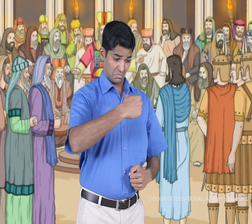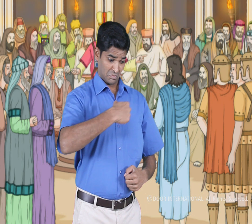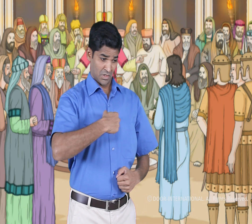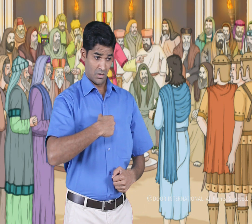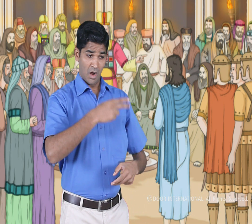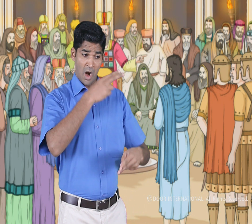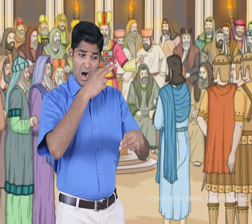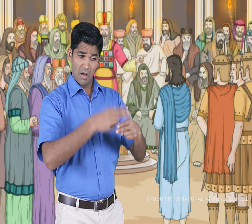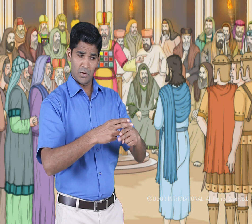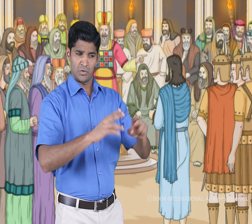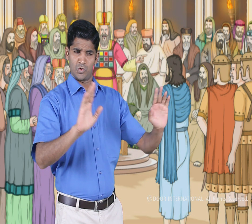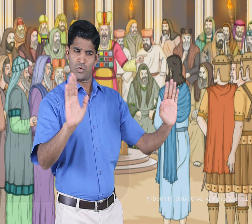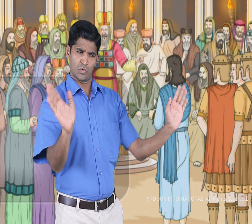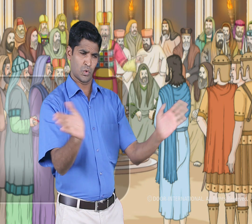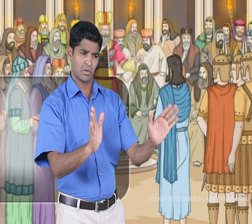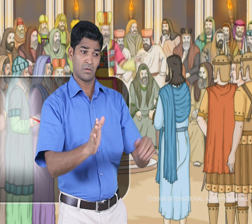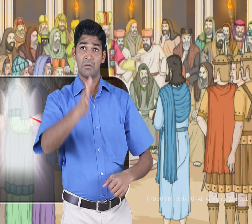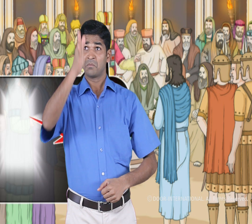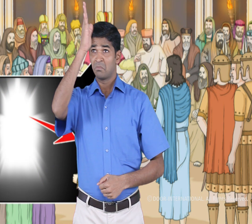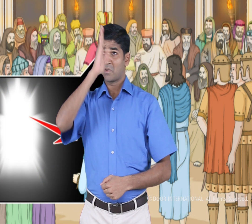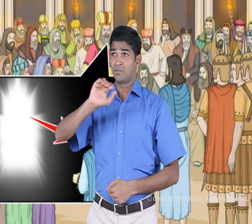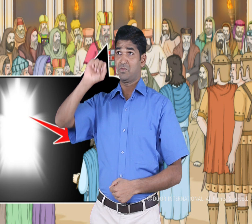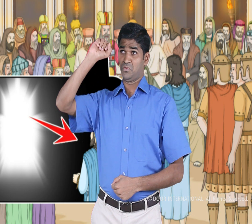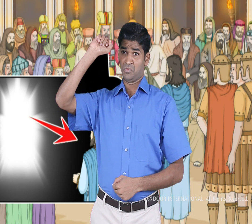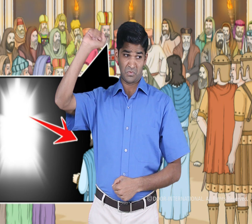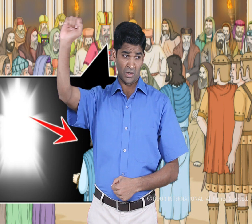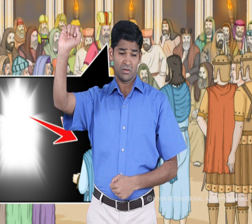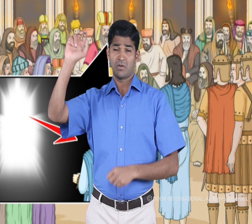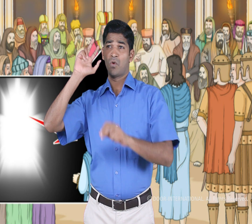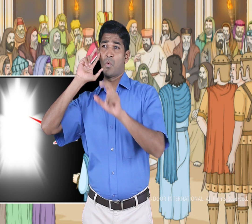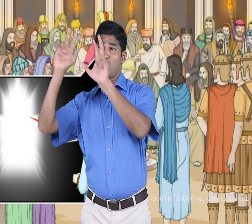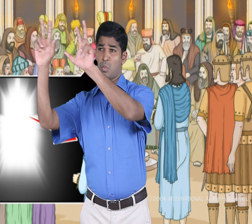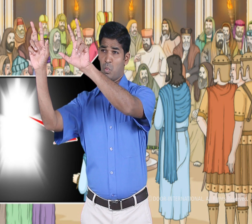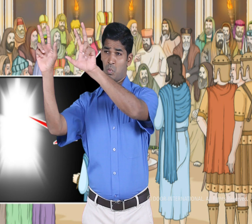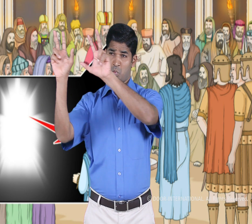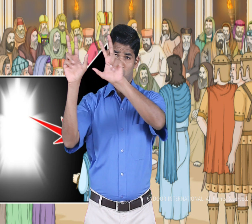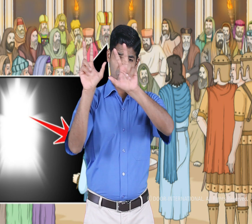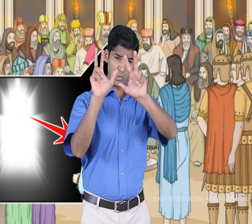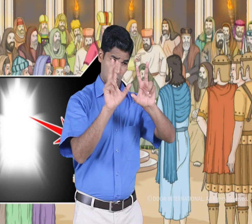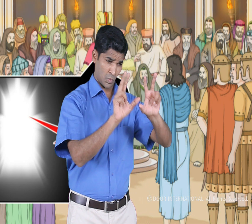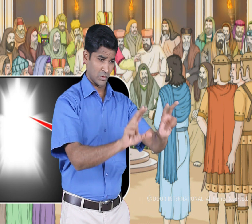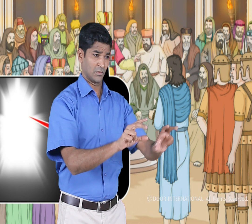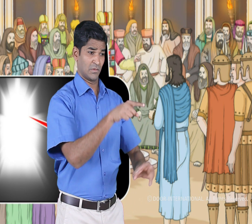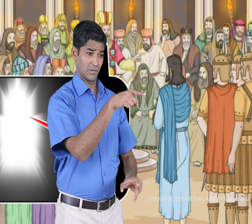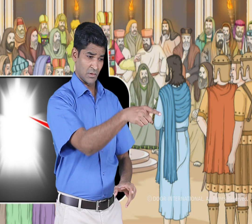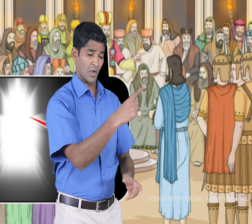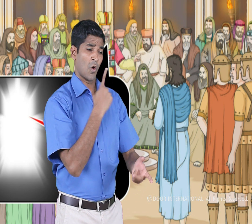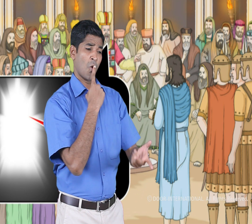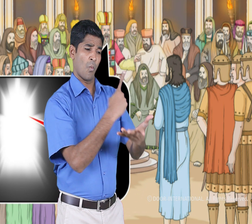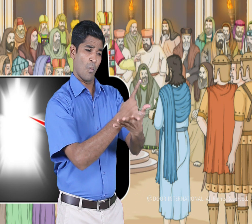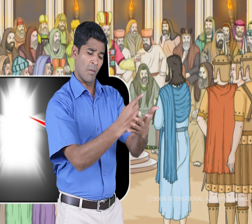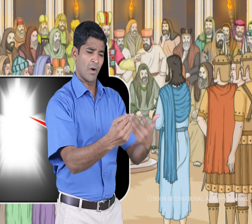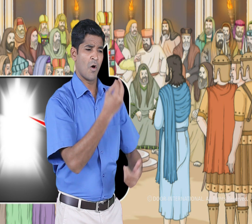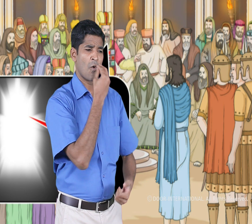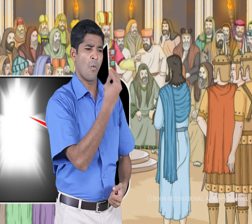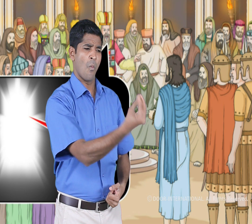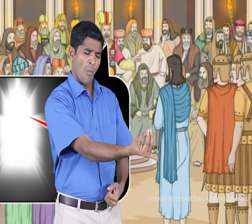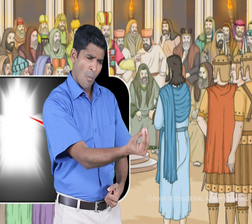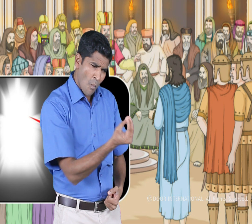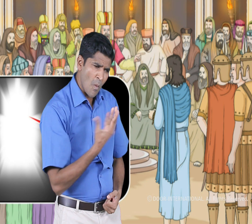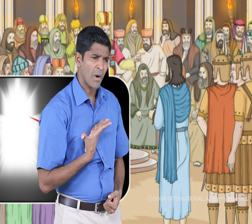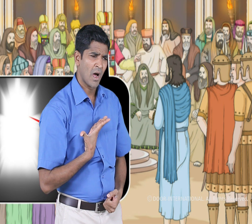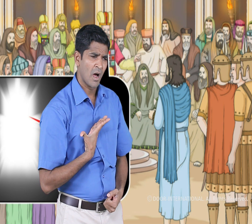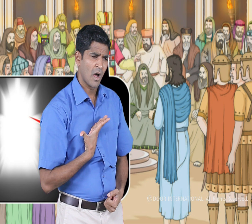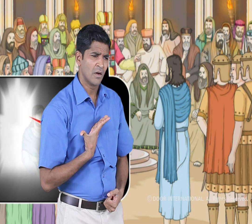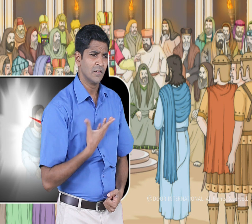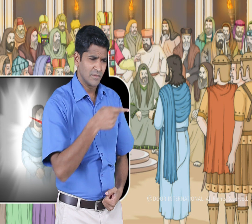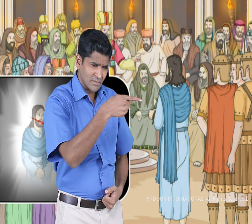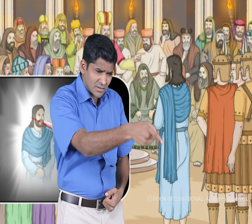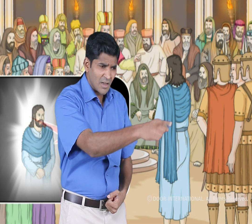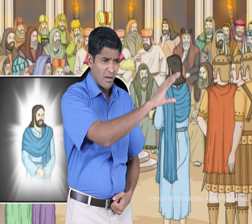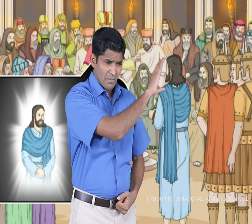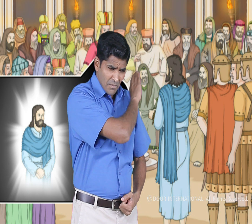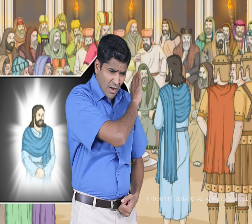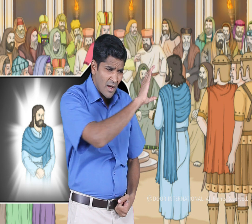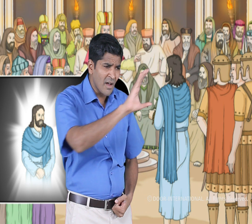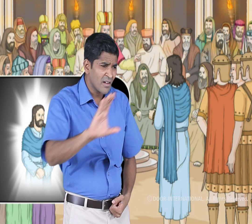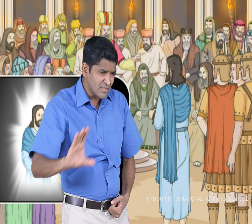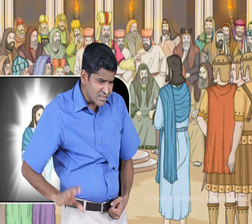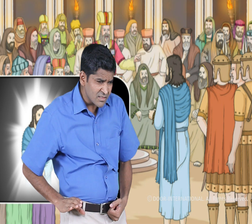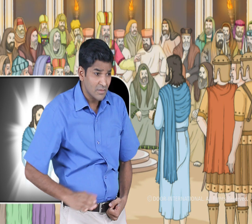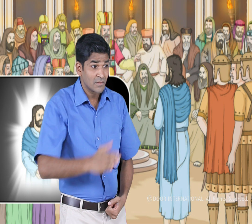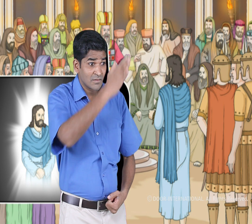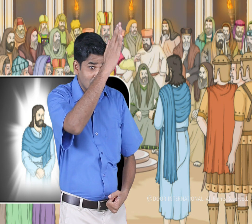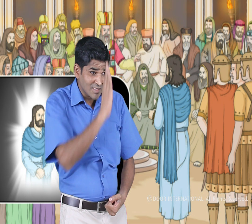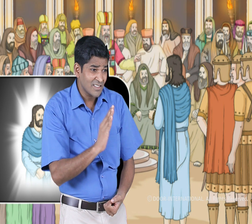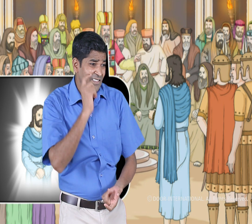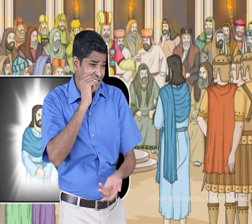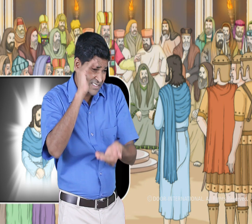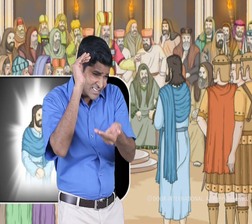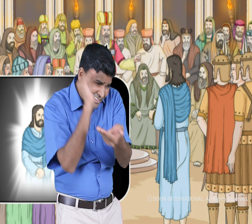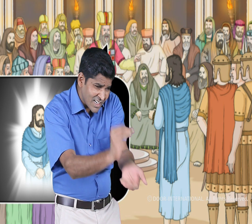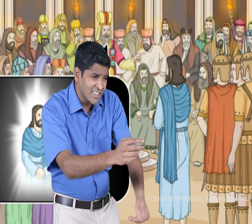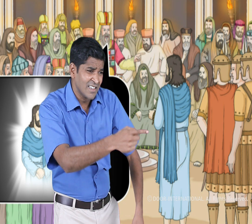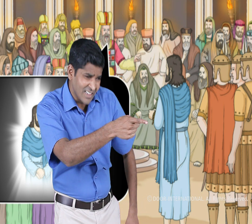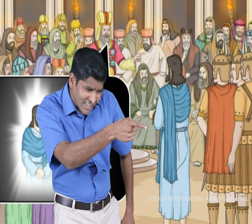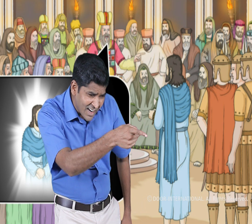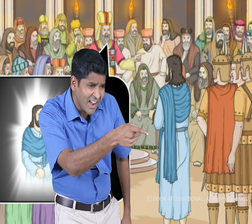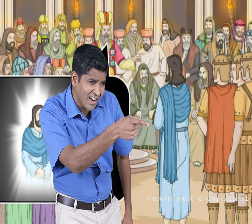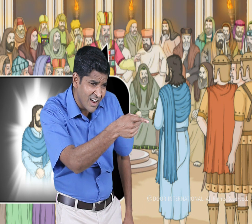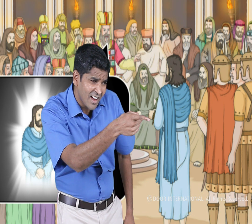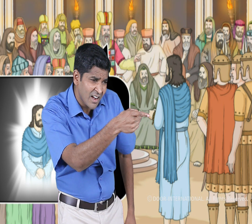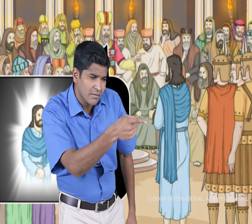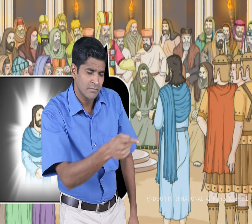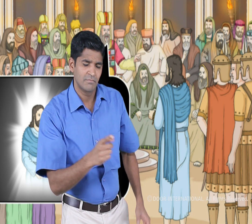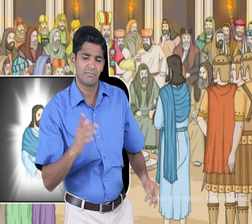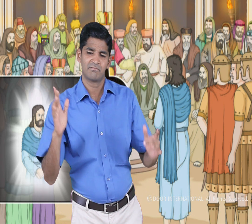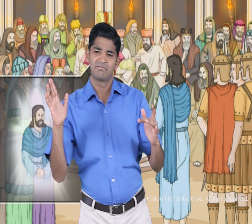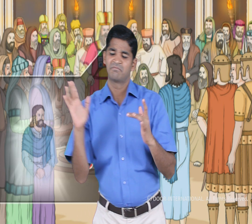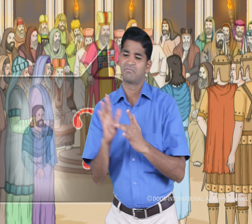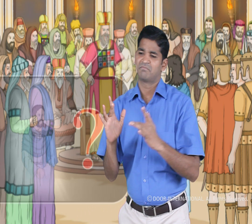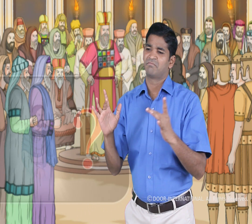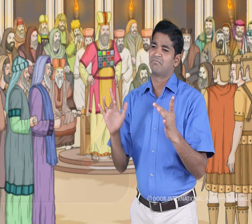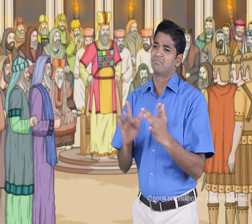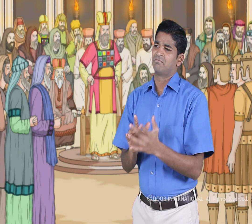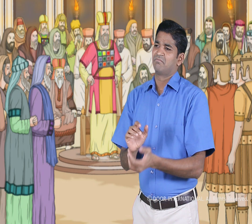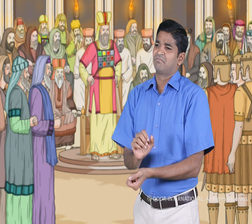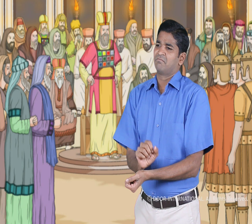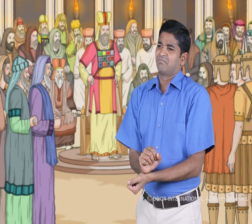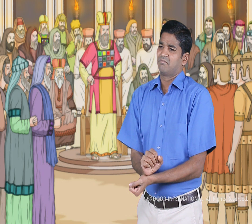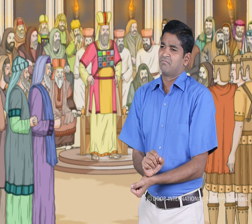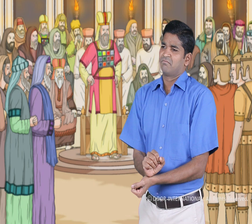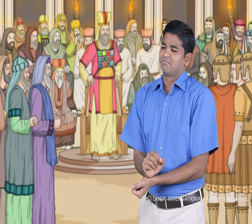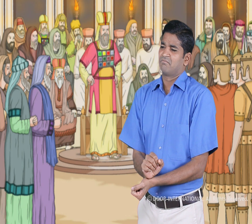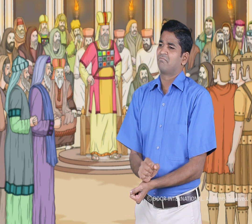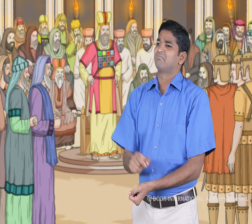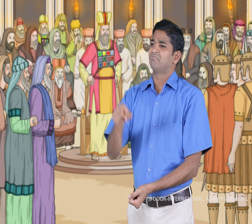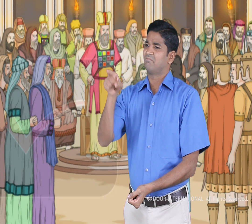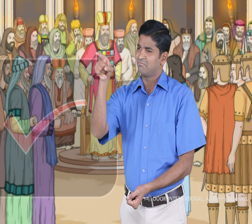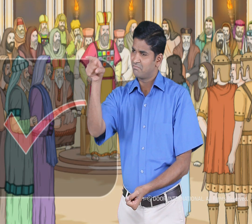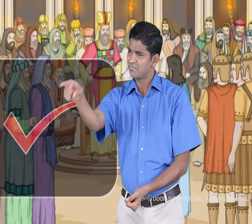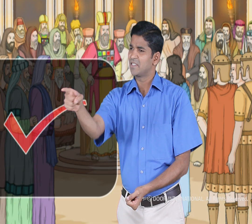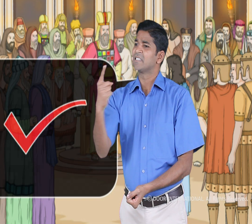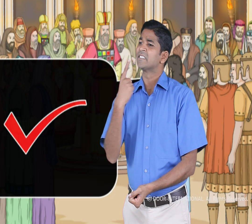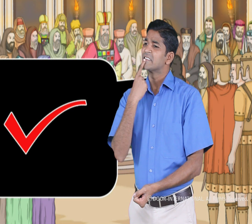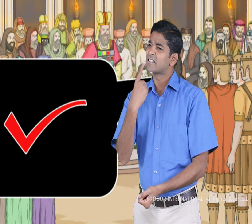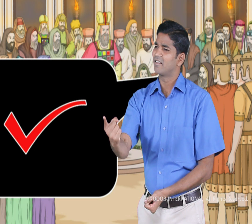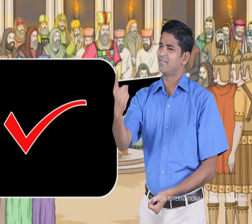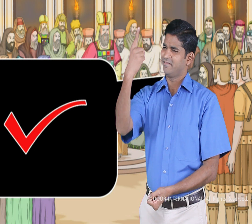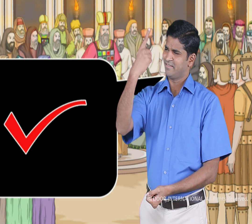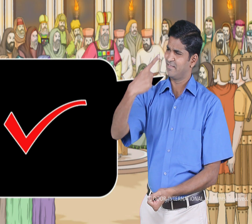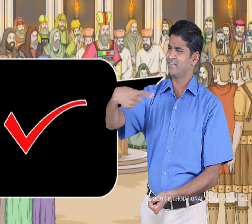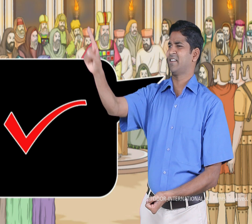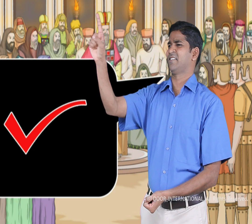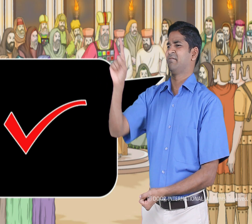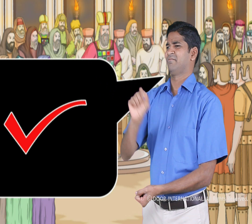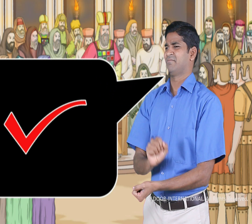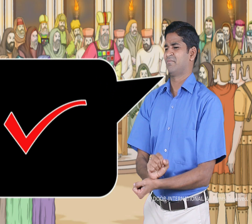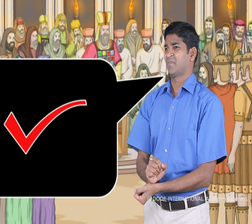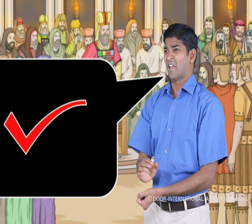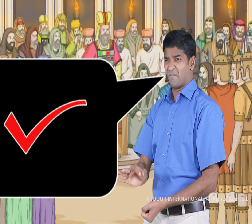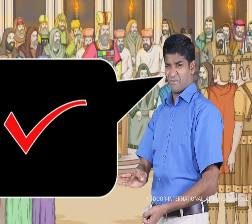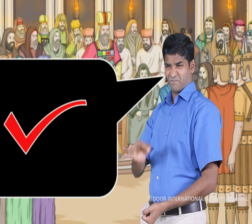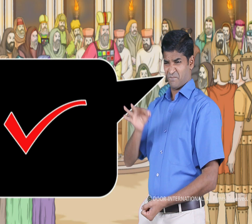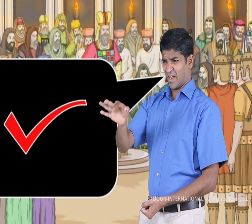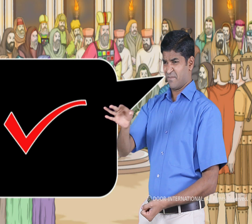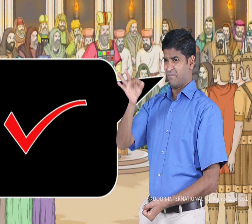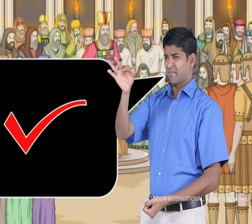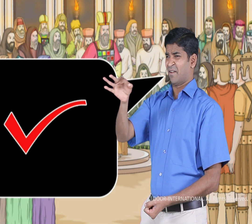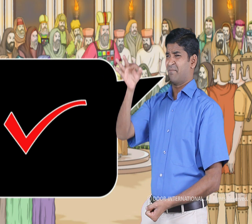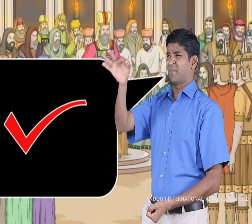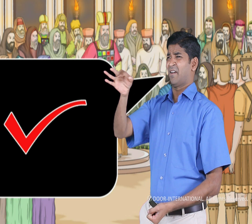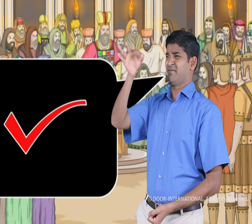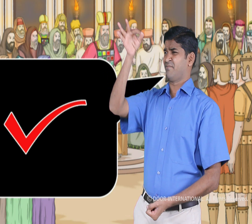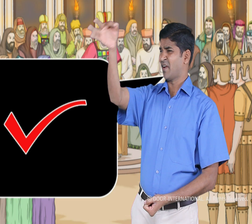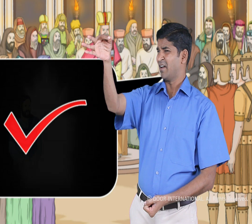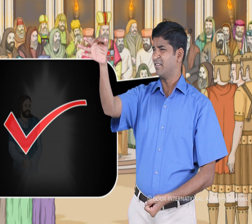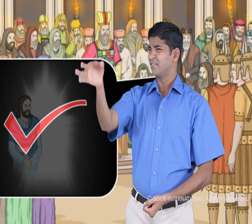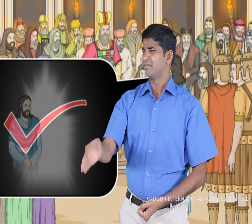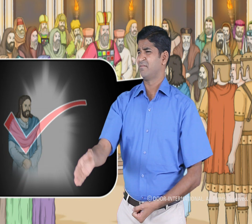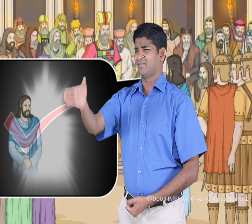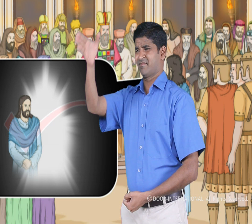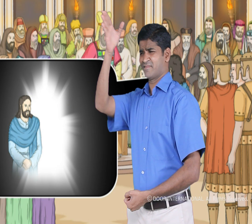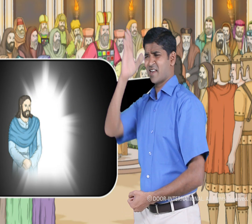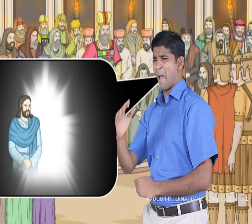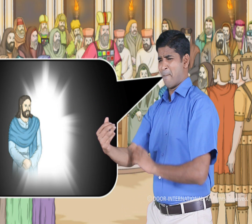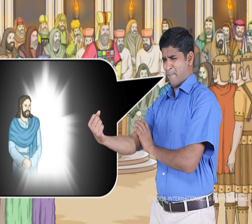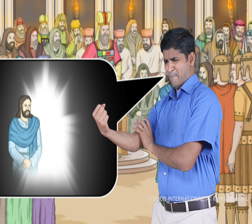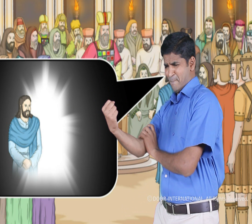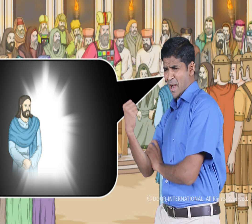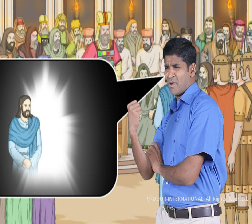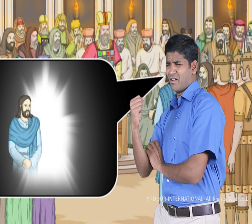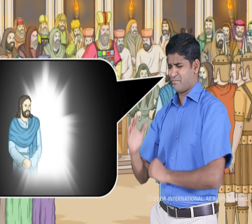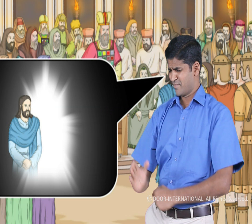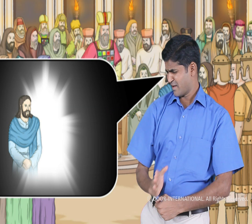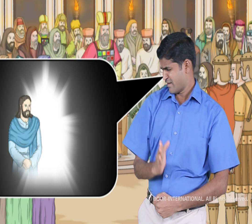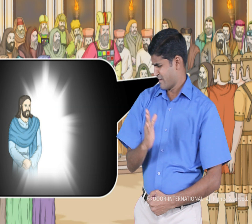Then the high priest said to Him, “I charge You under oath by the living God: Tell us if You are the Christ, the Son of God.” “You have said it yourself,” Jesus answered.